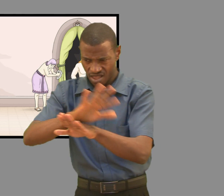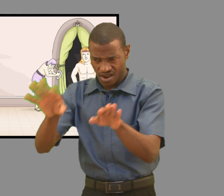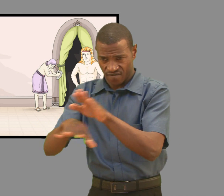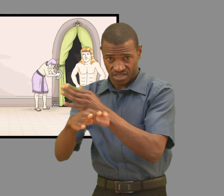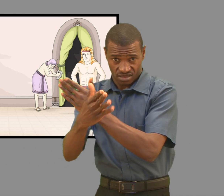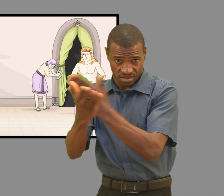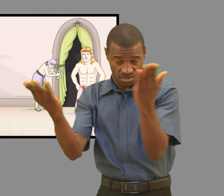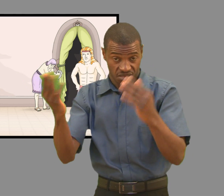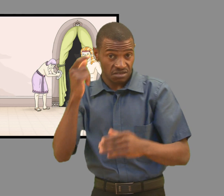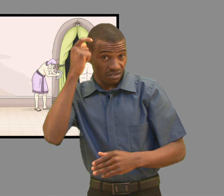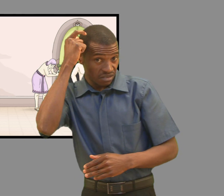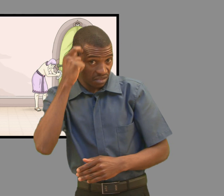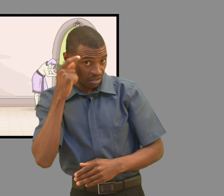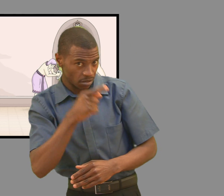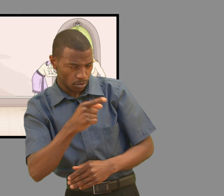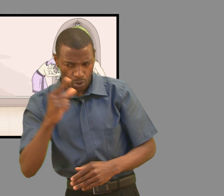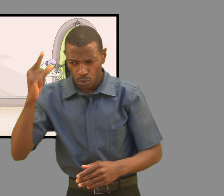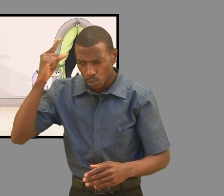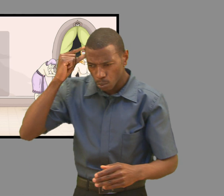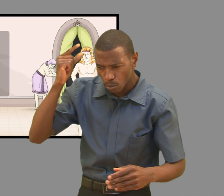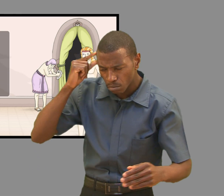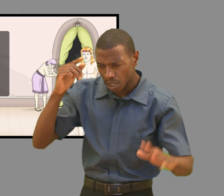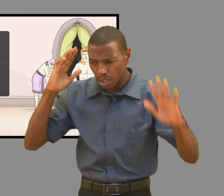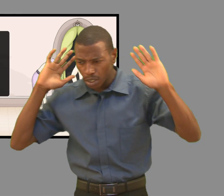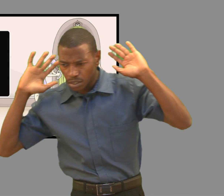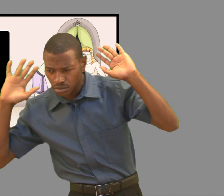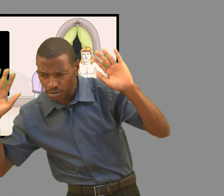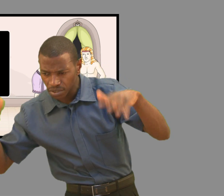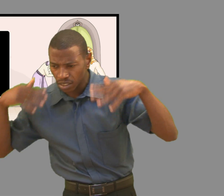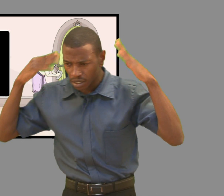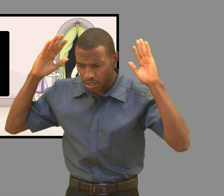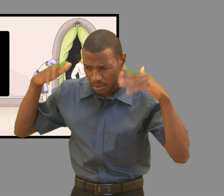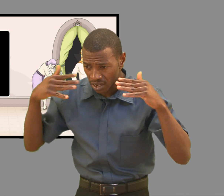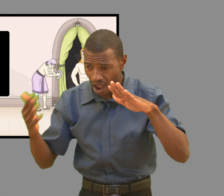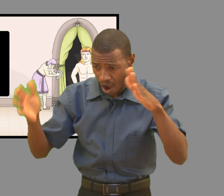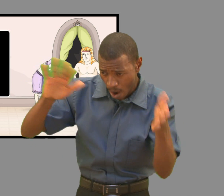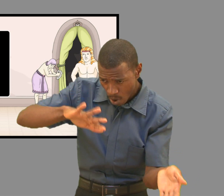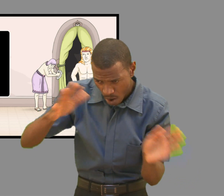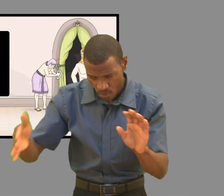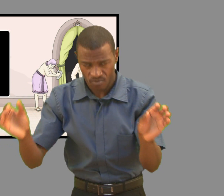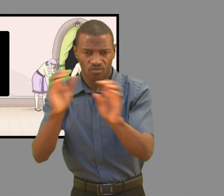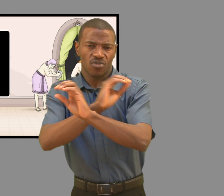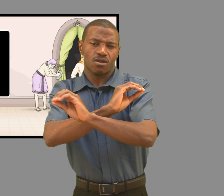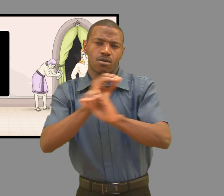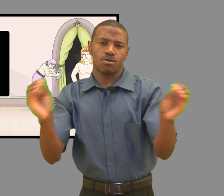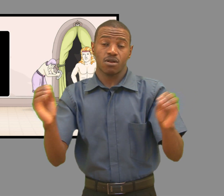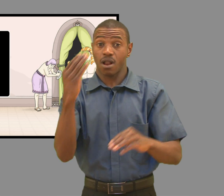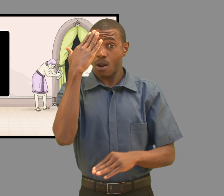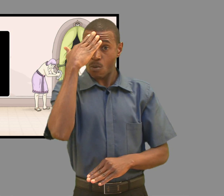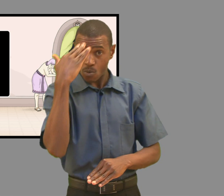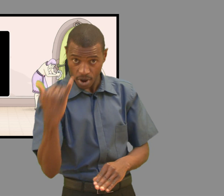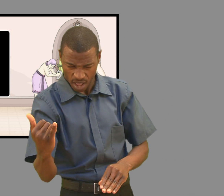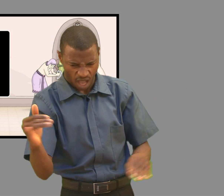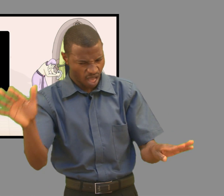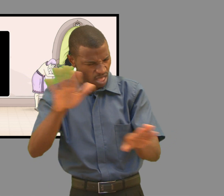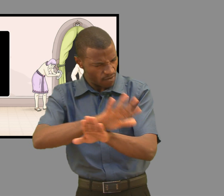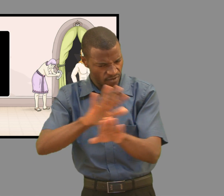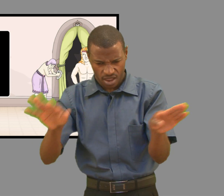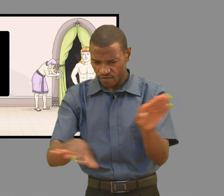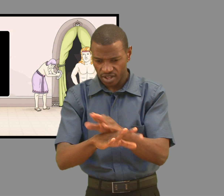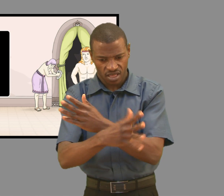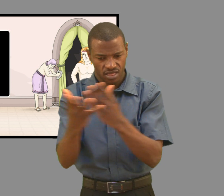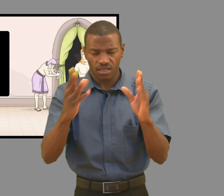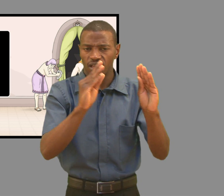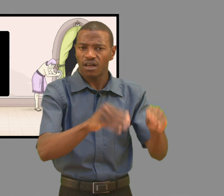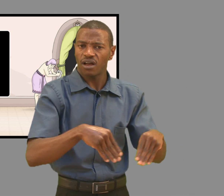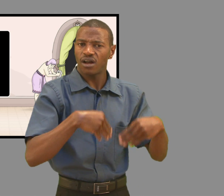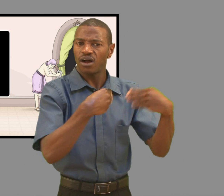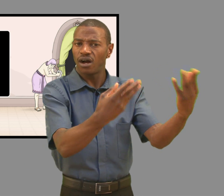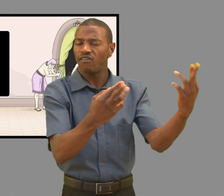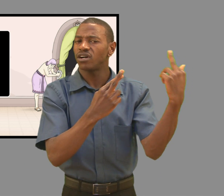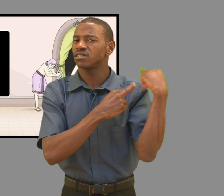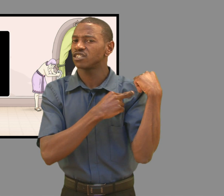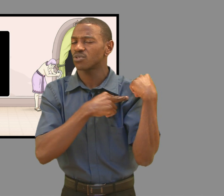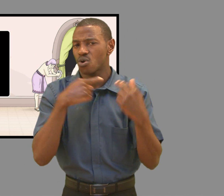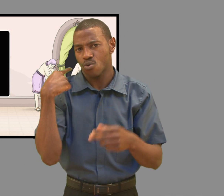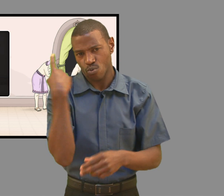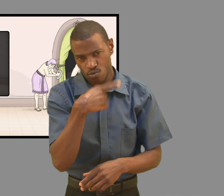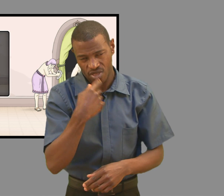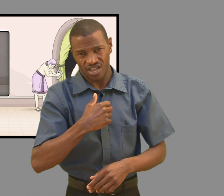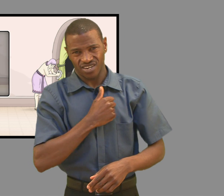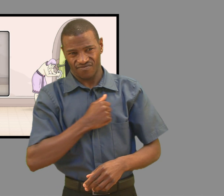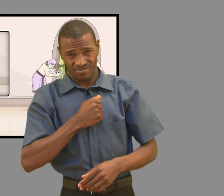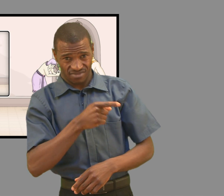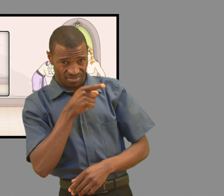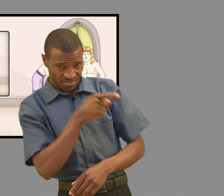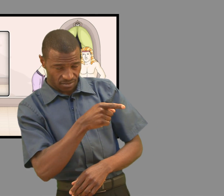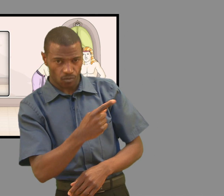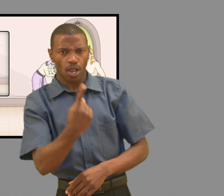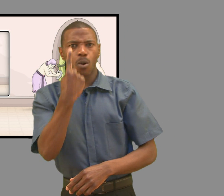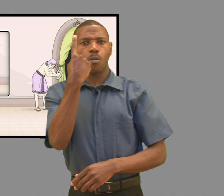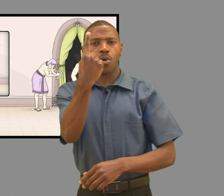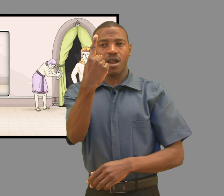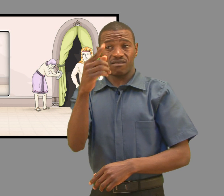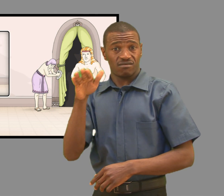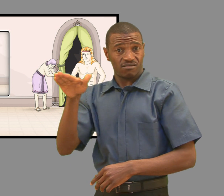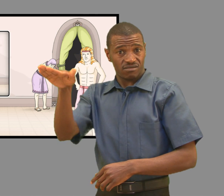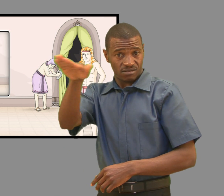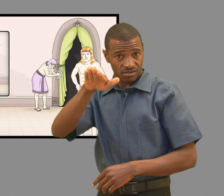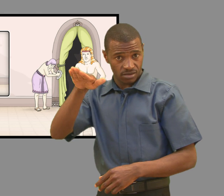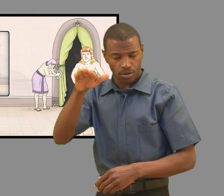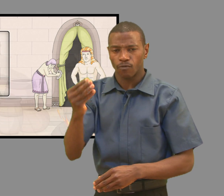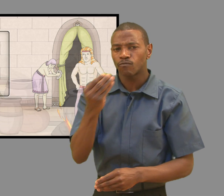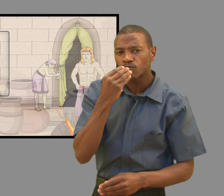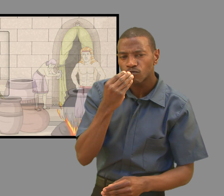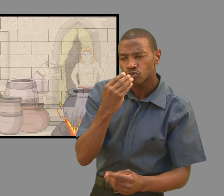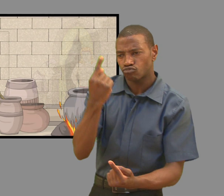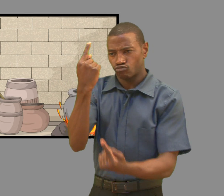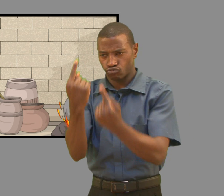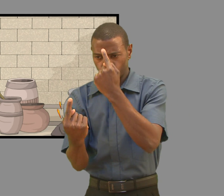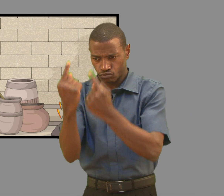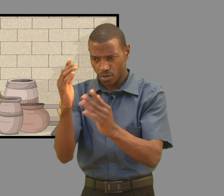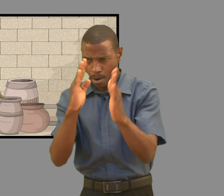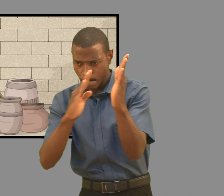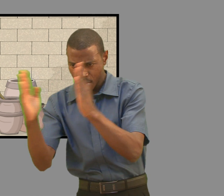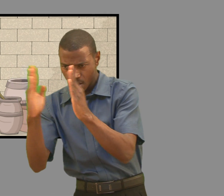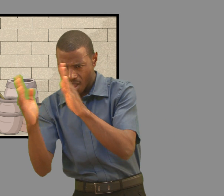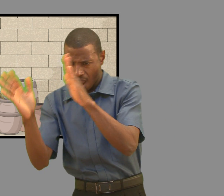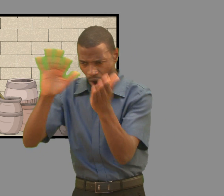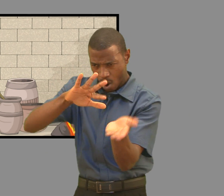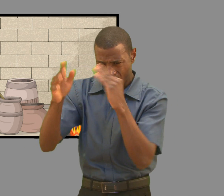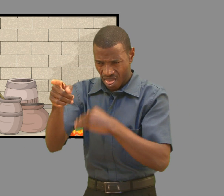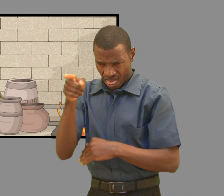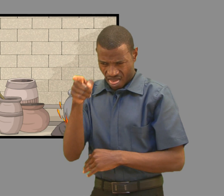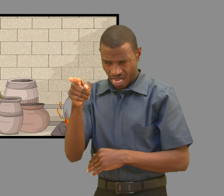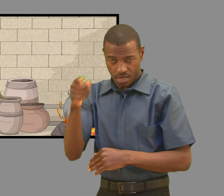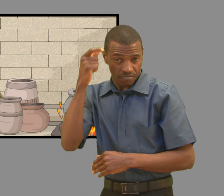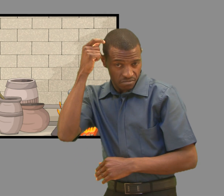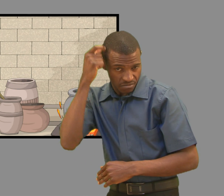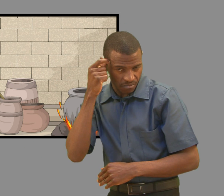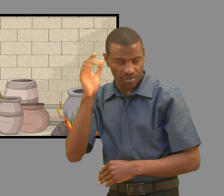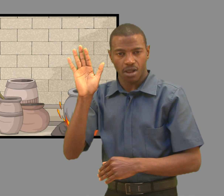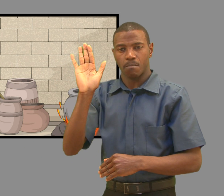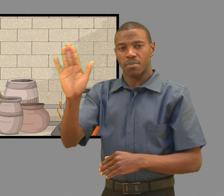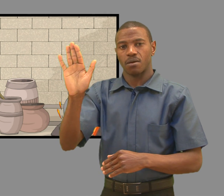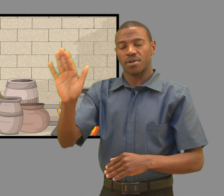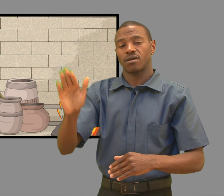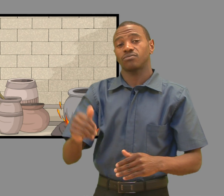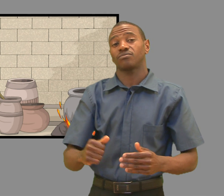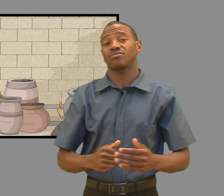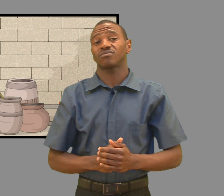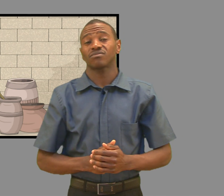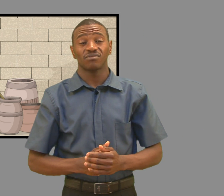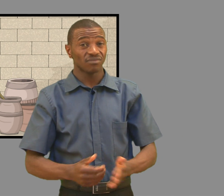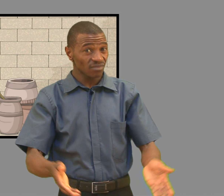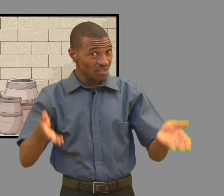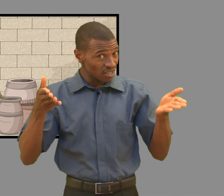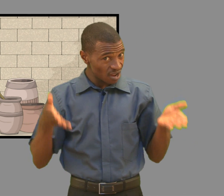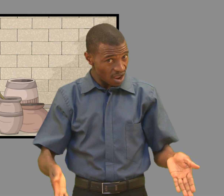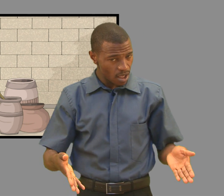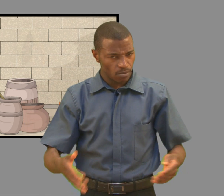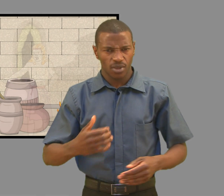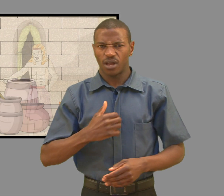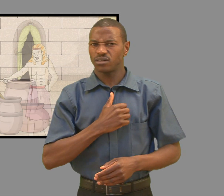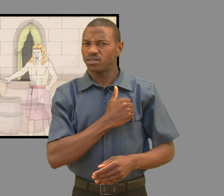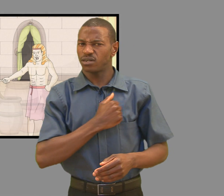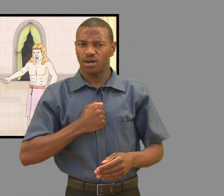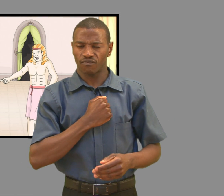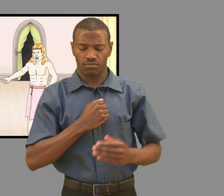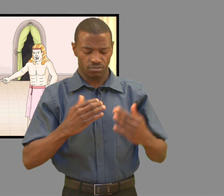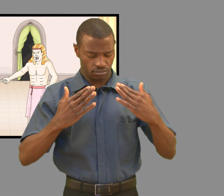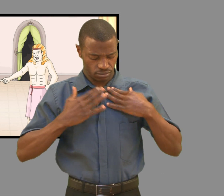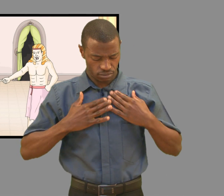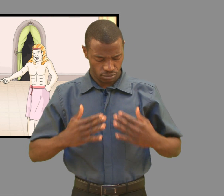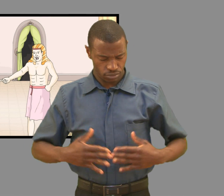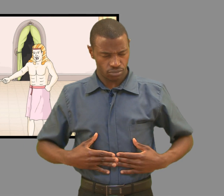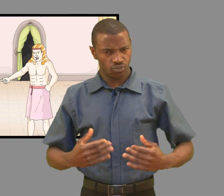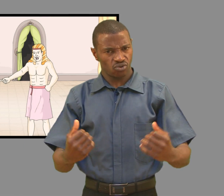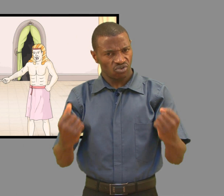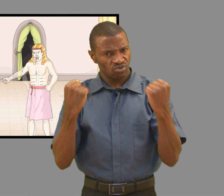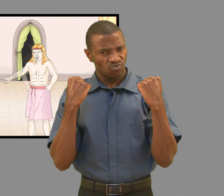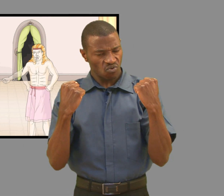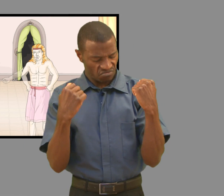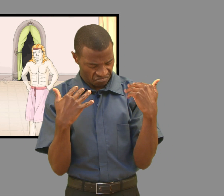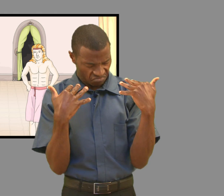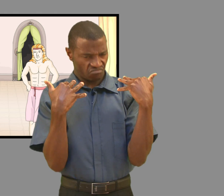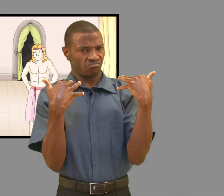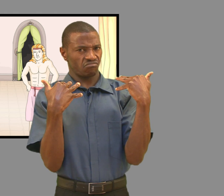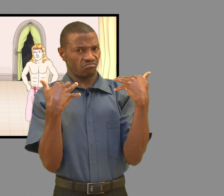he did not concern himself with anything except the food he ate.